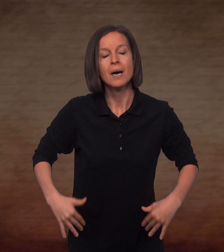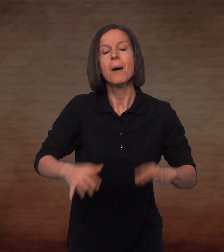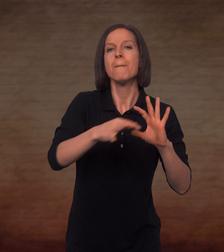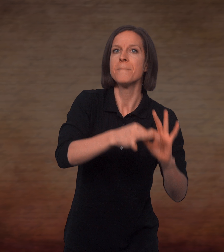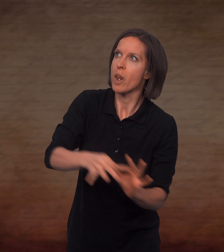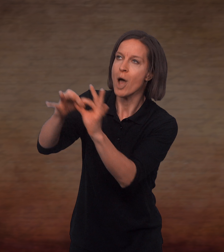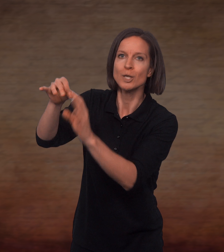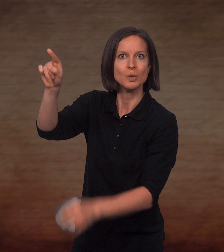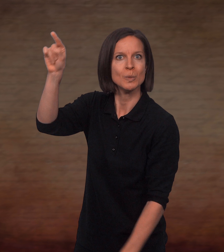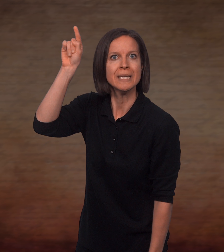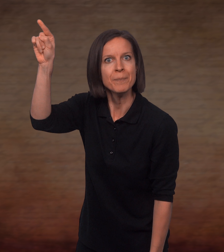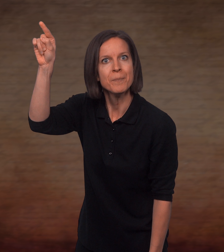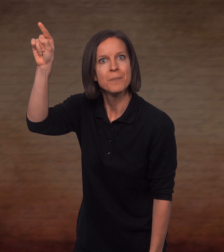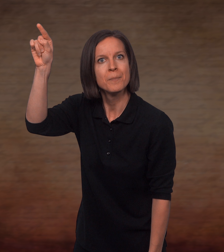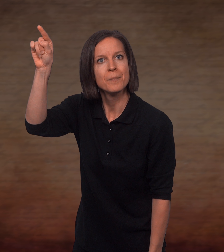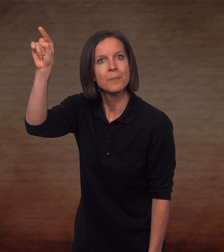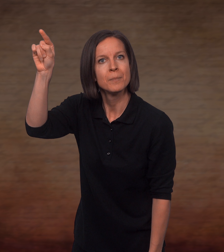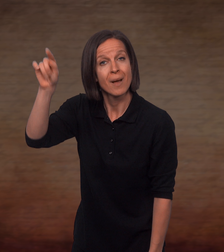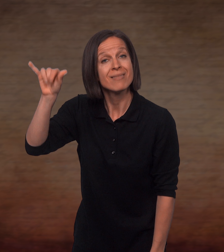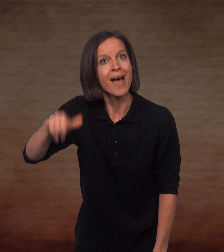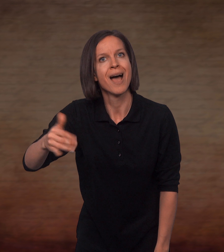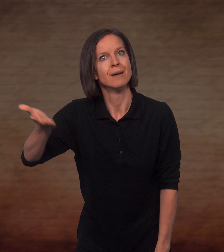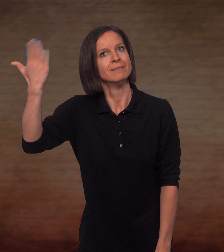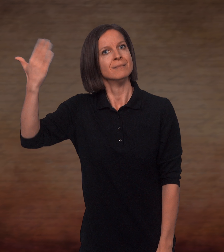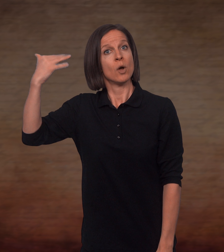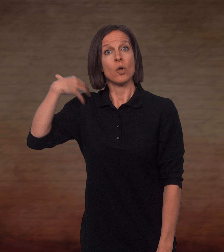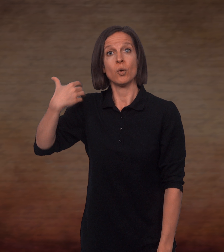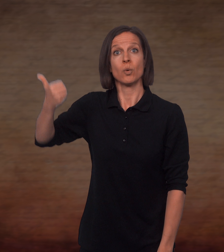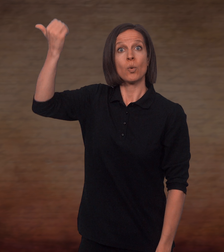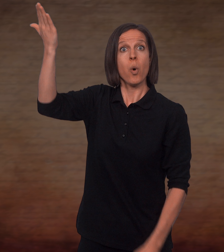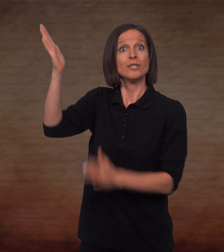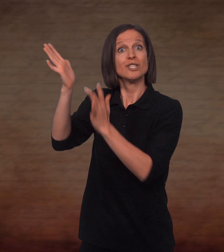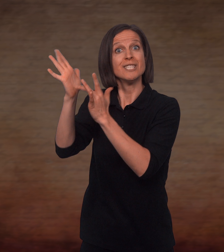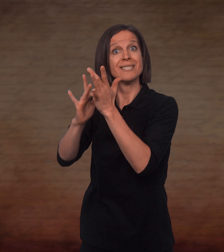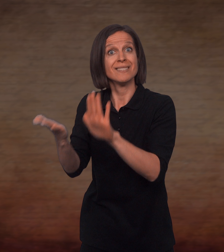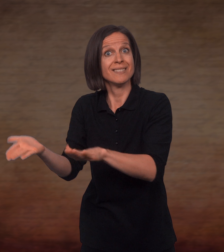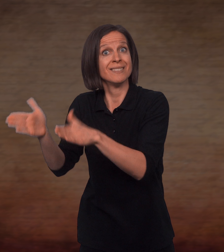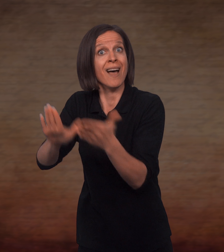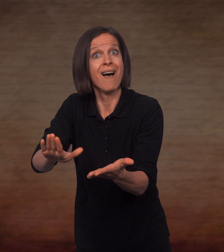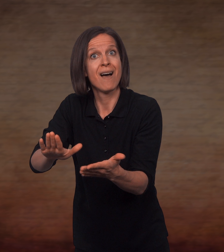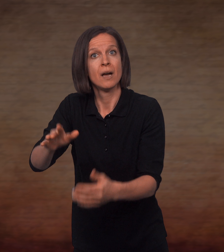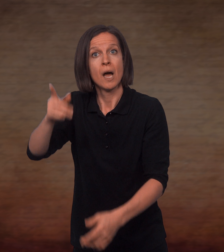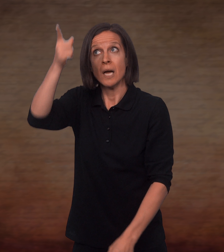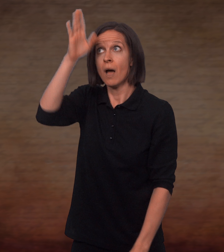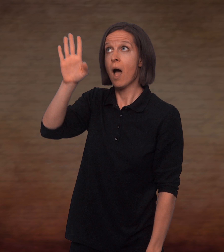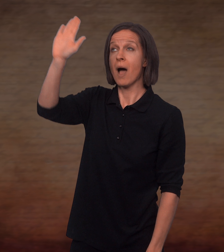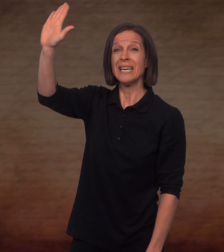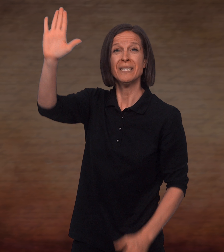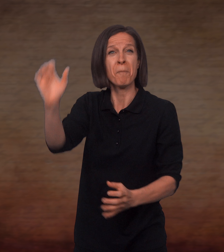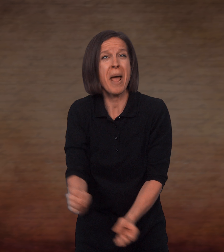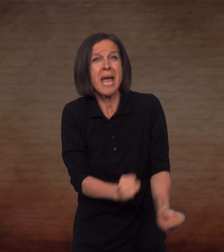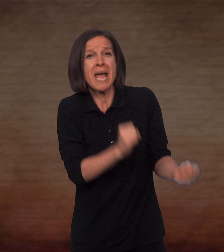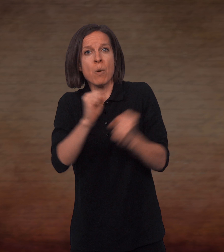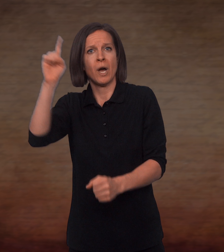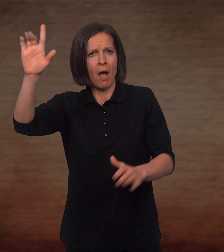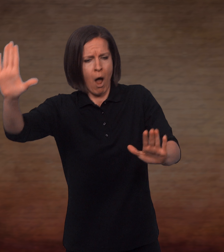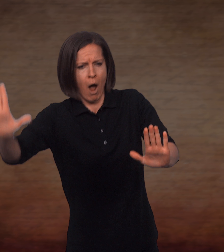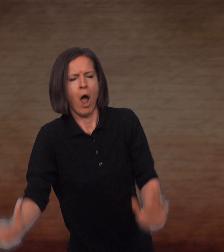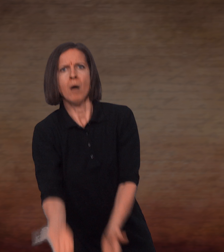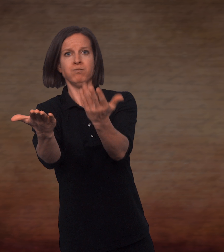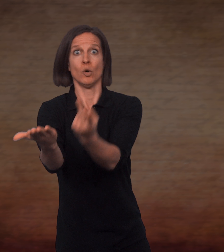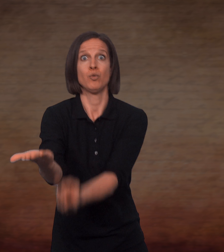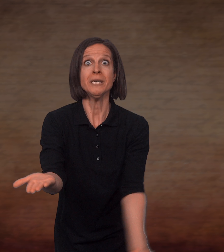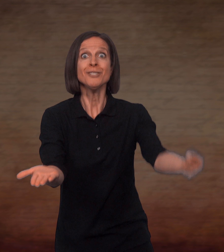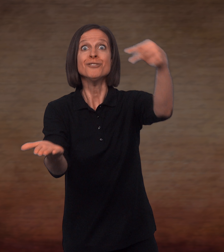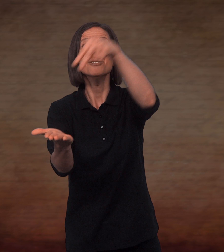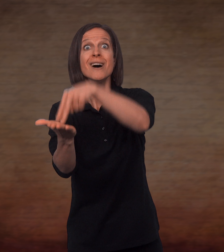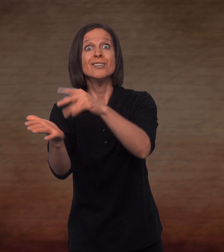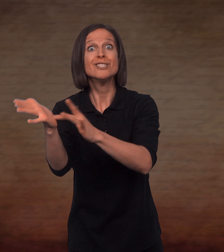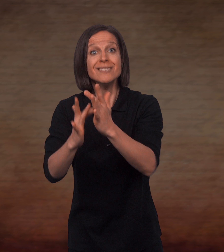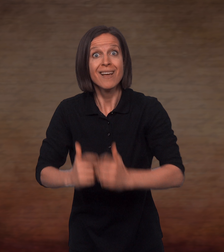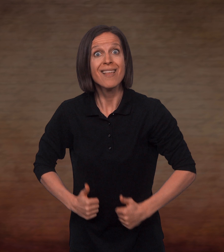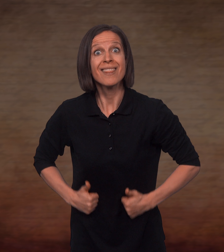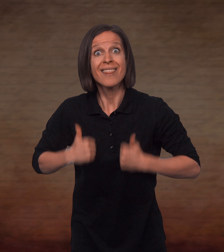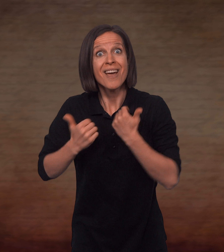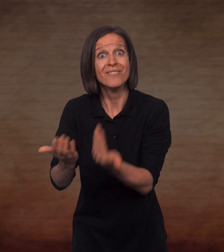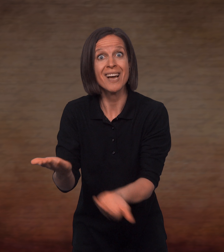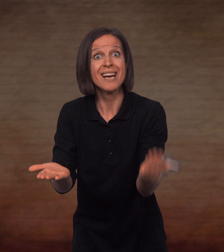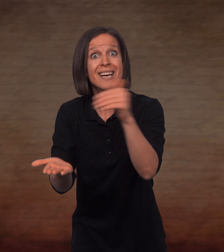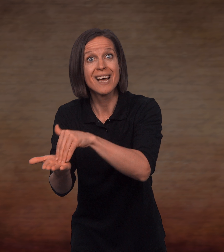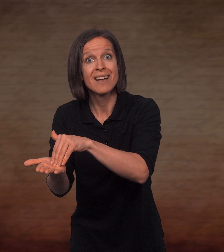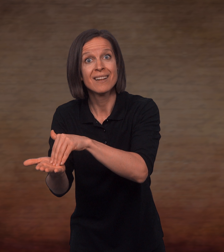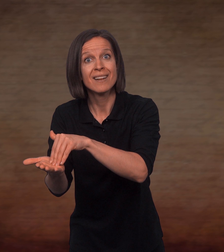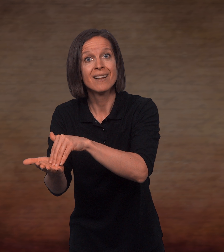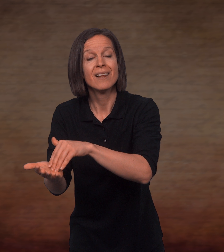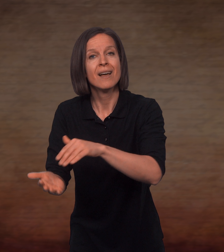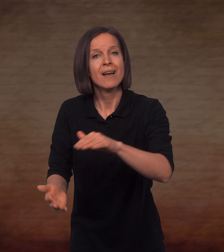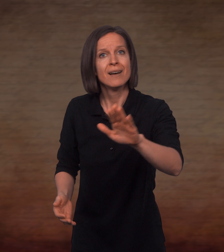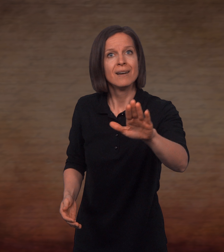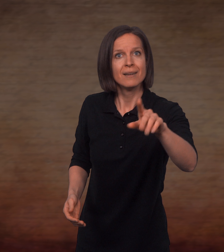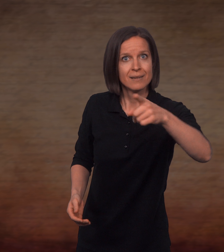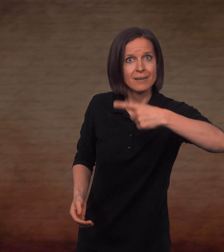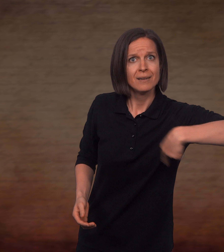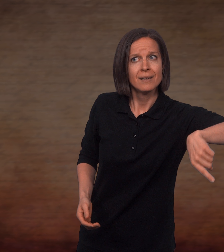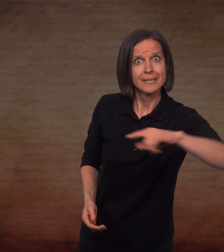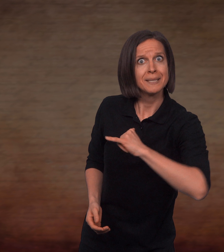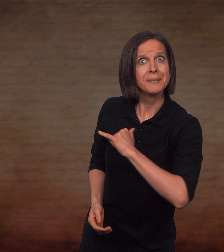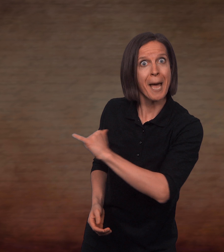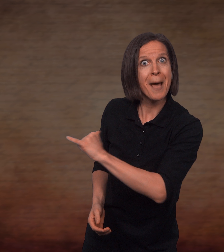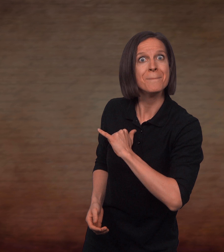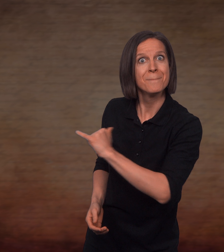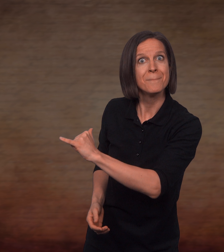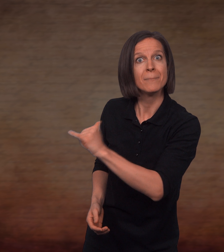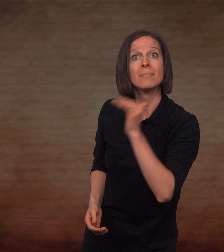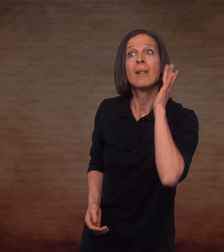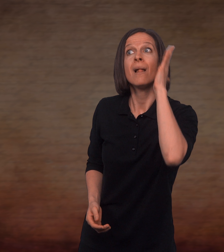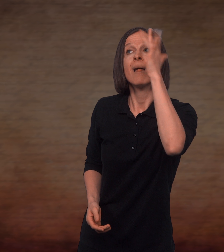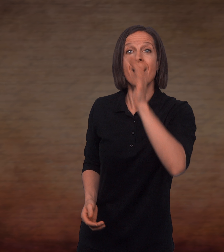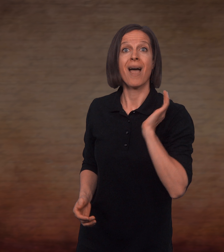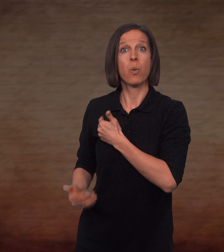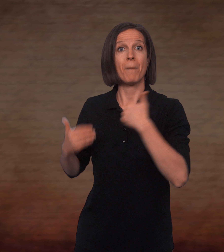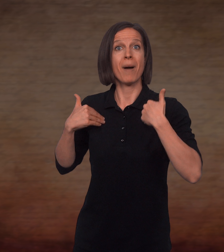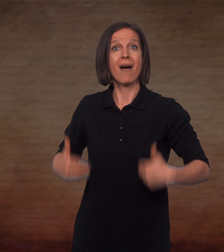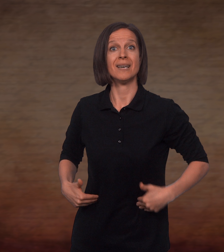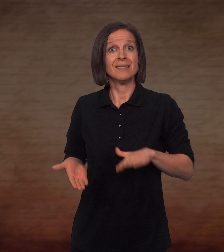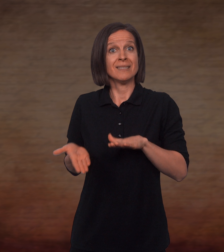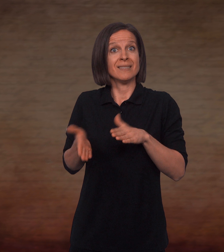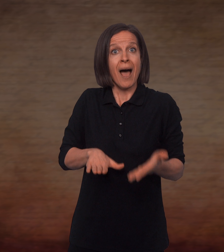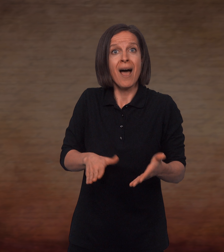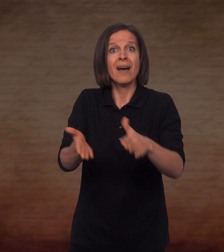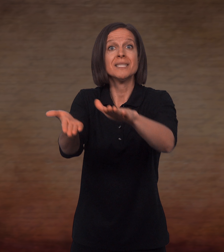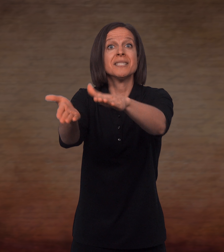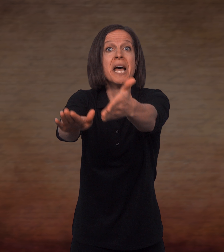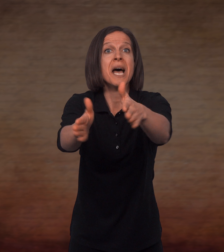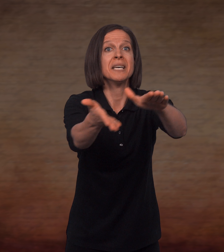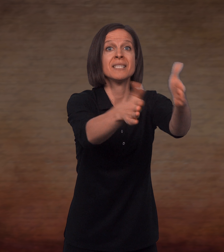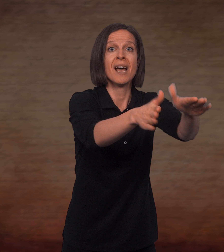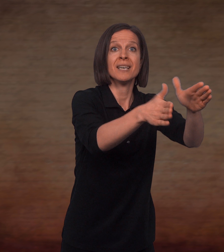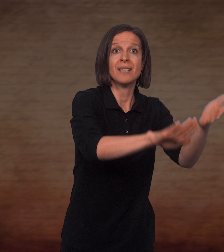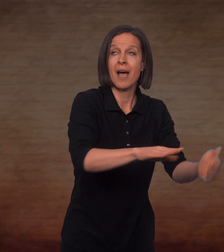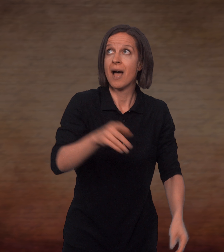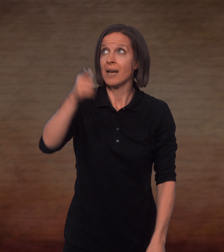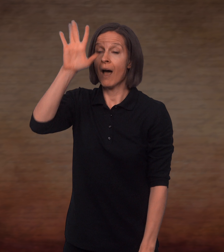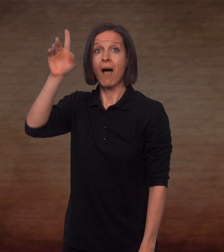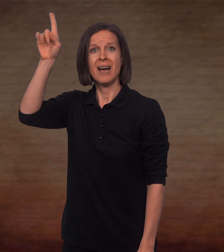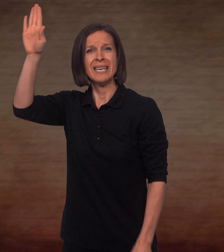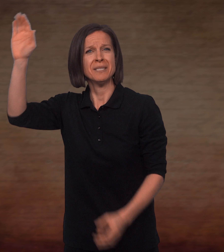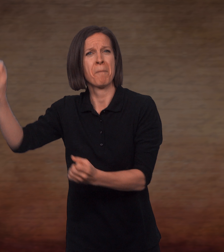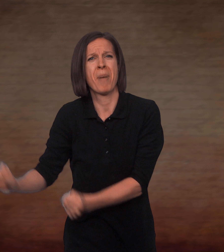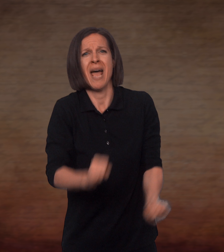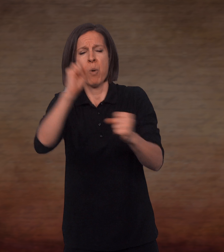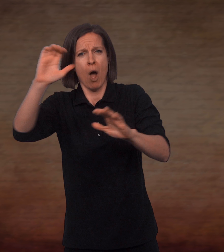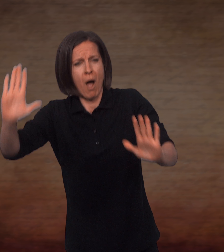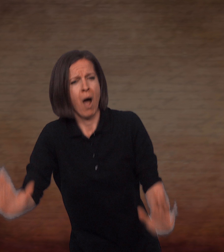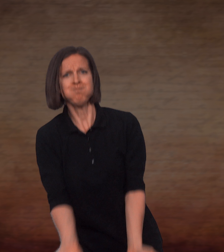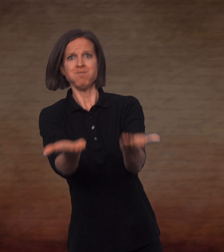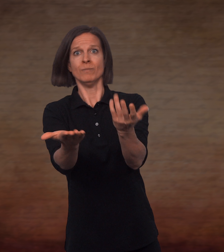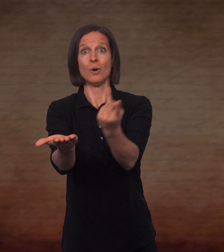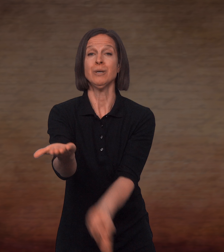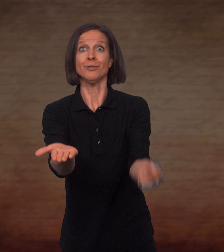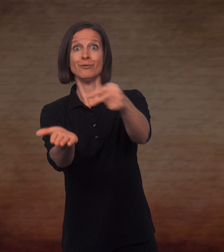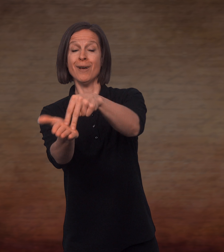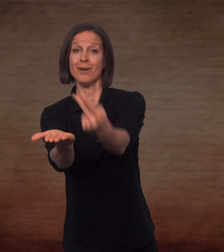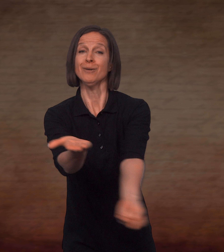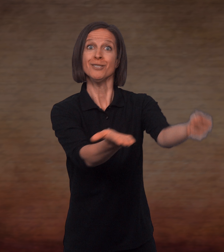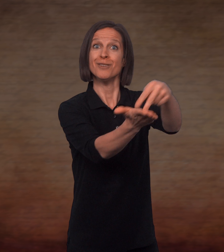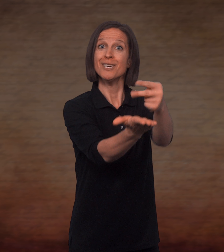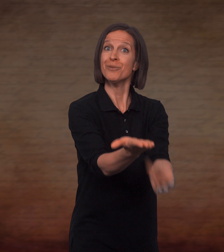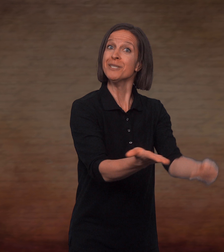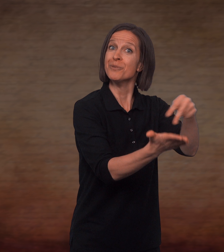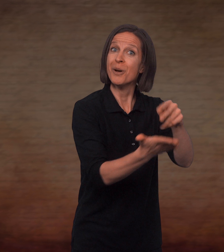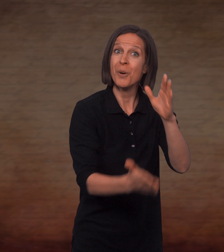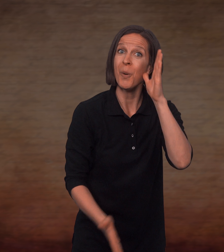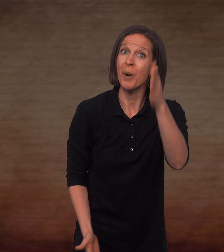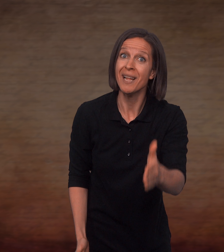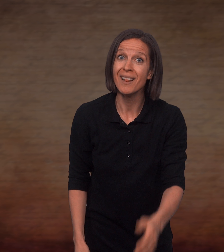By His power God raised the Lord from the dead, and He will raise us also.